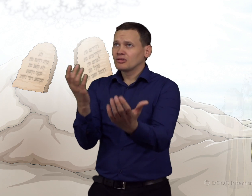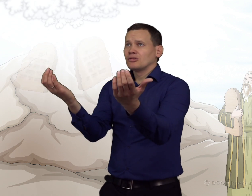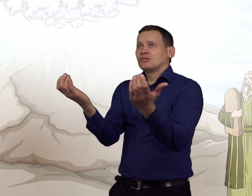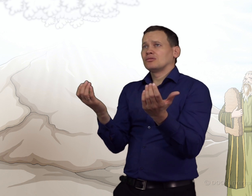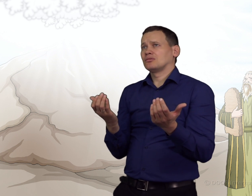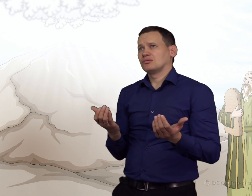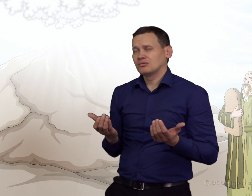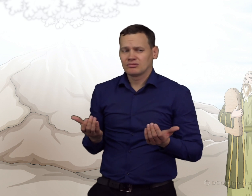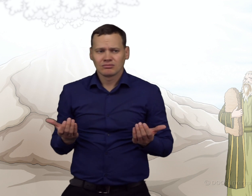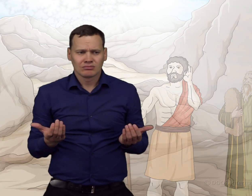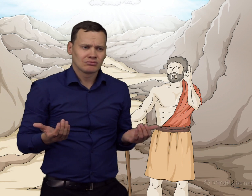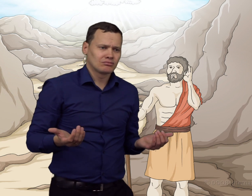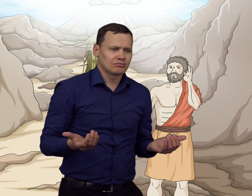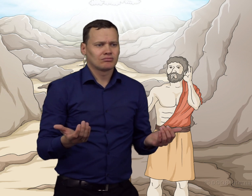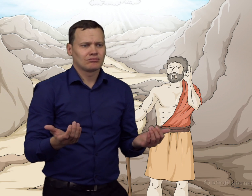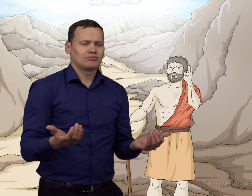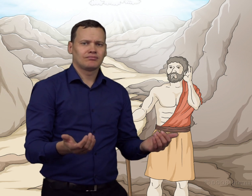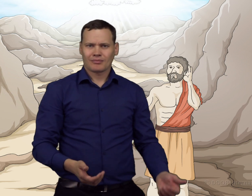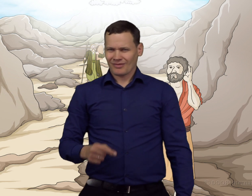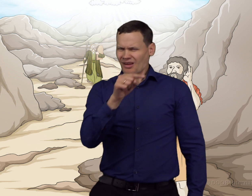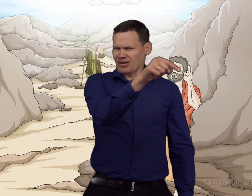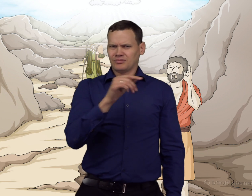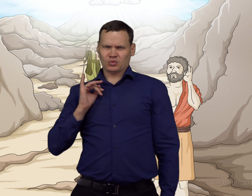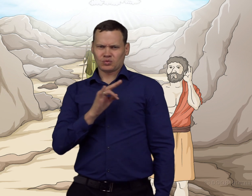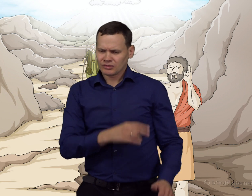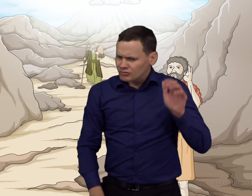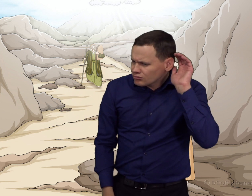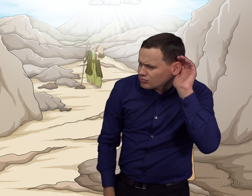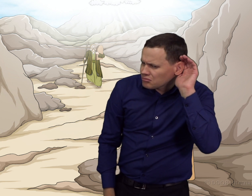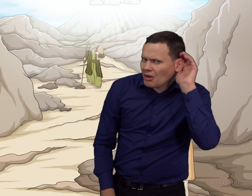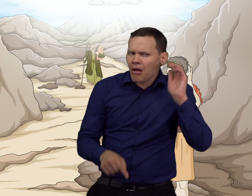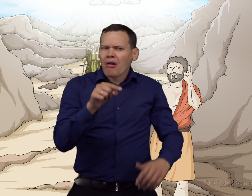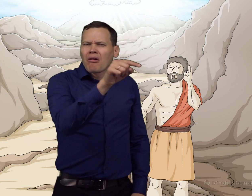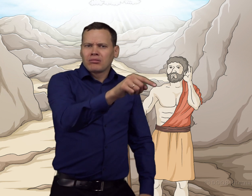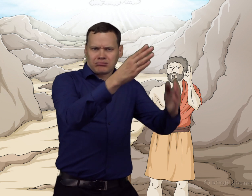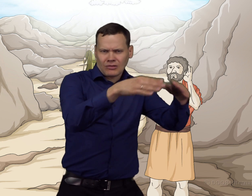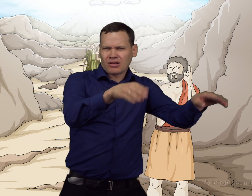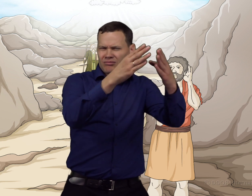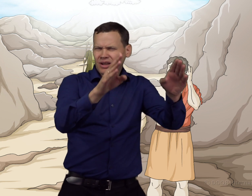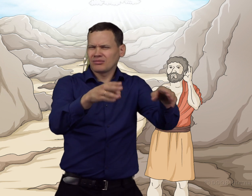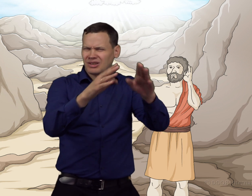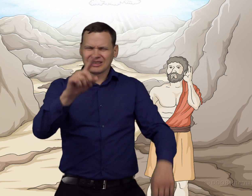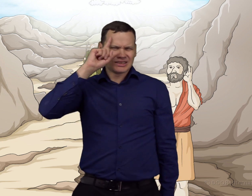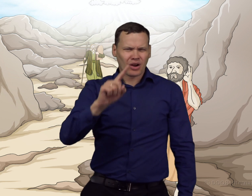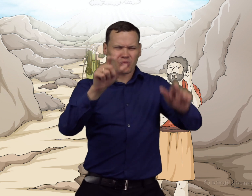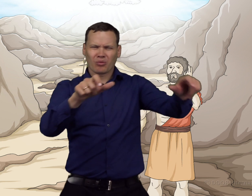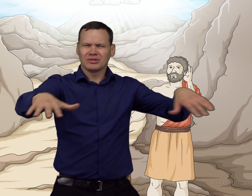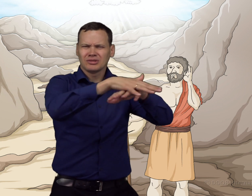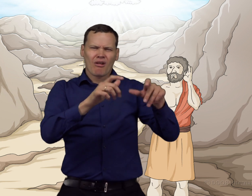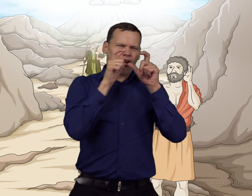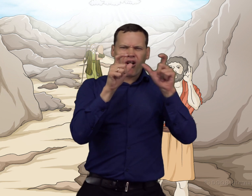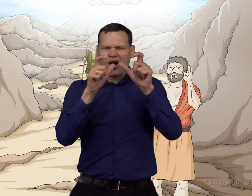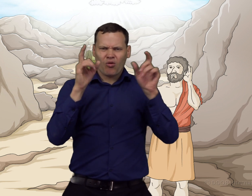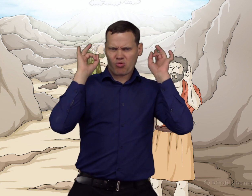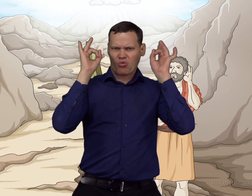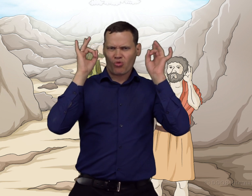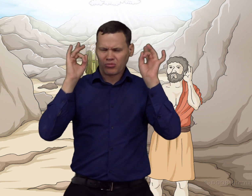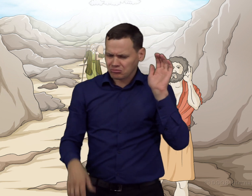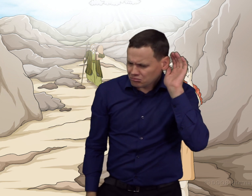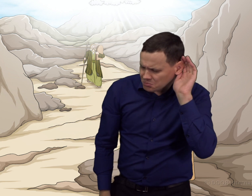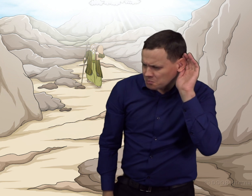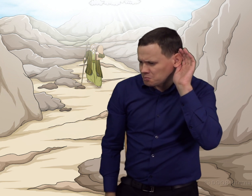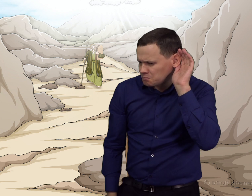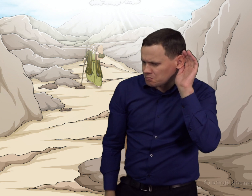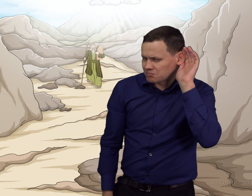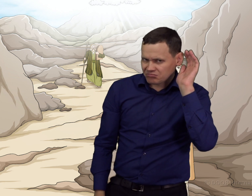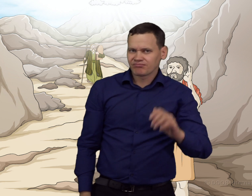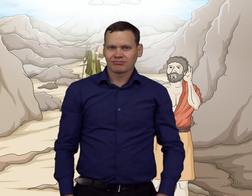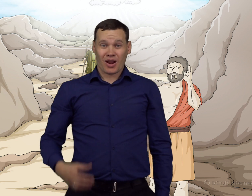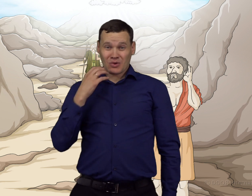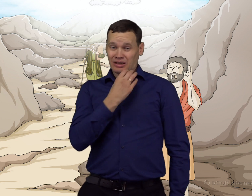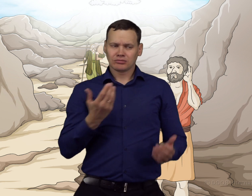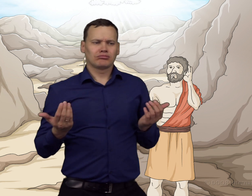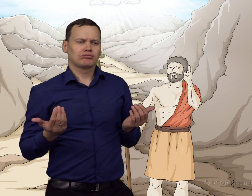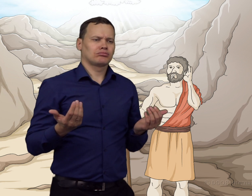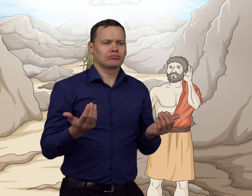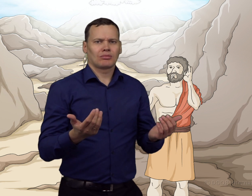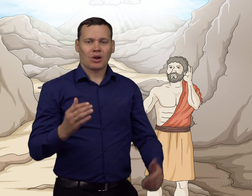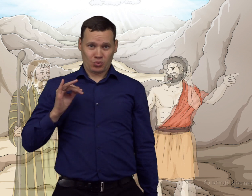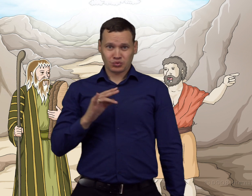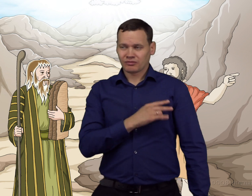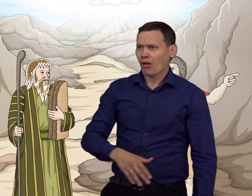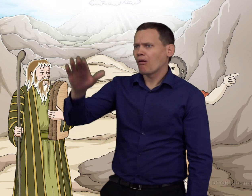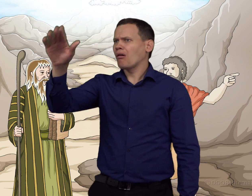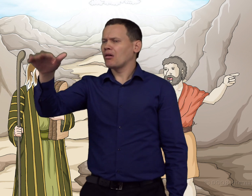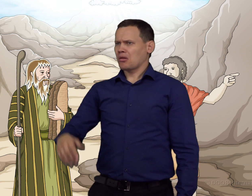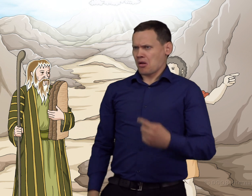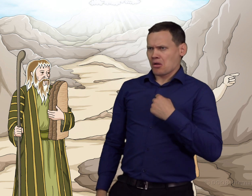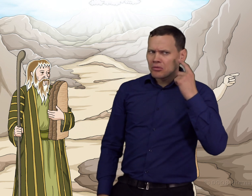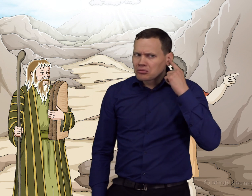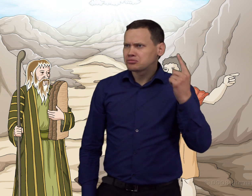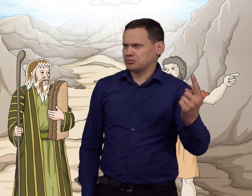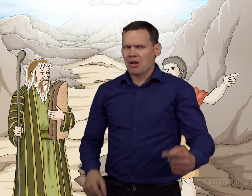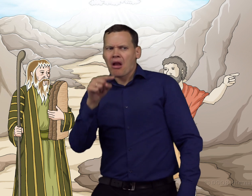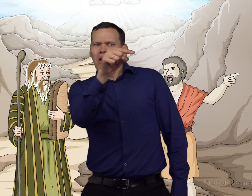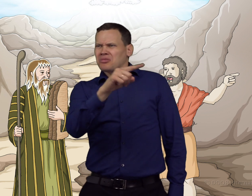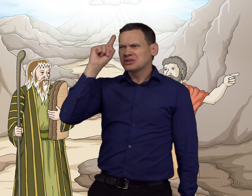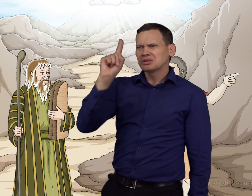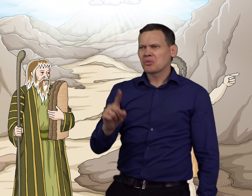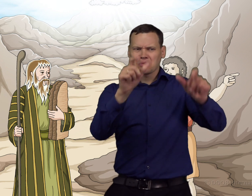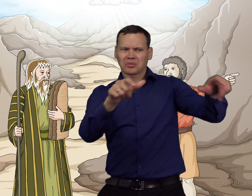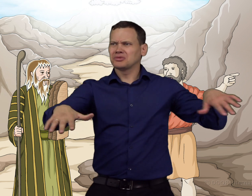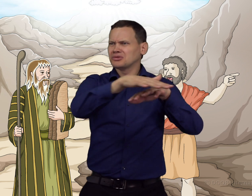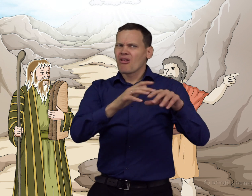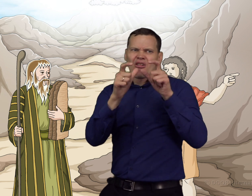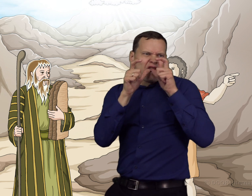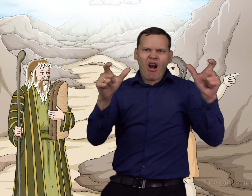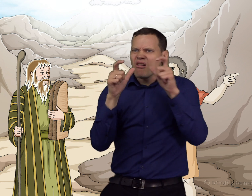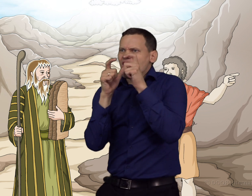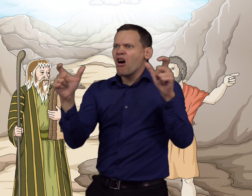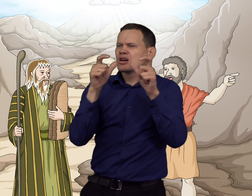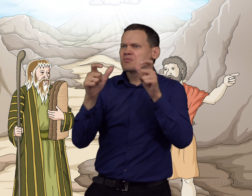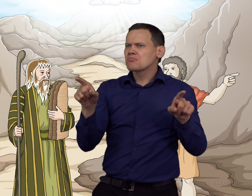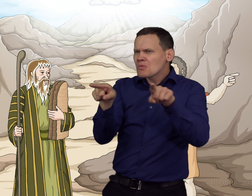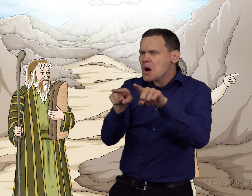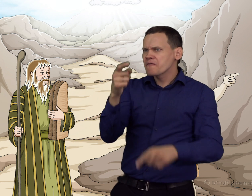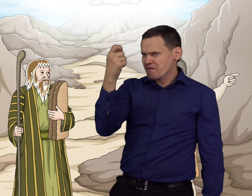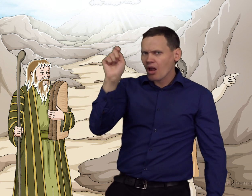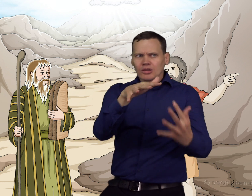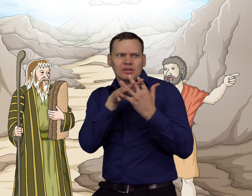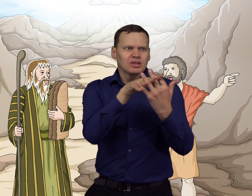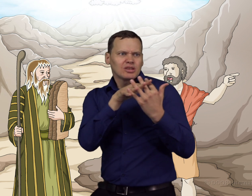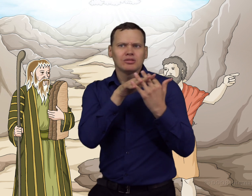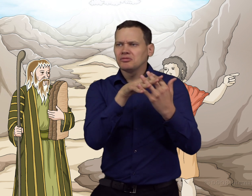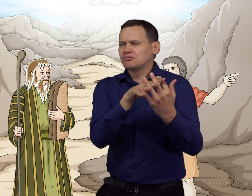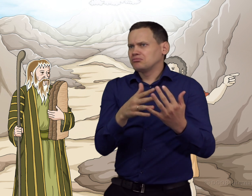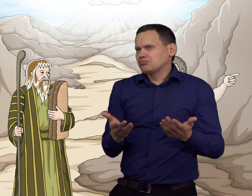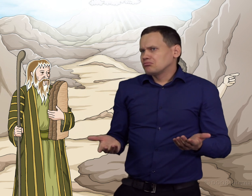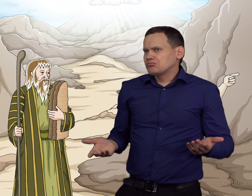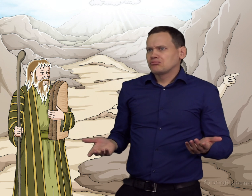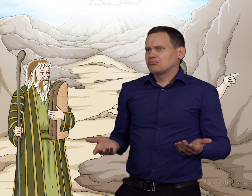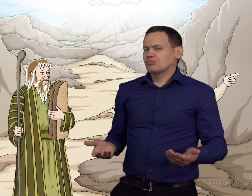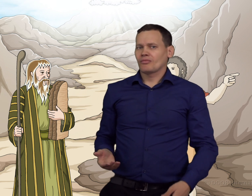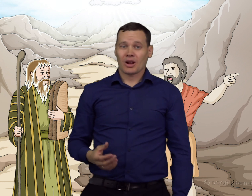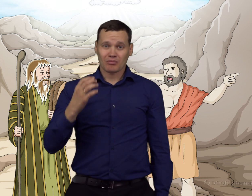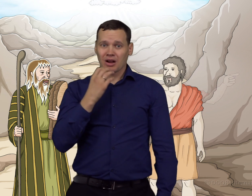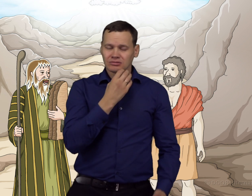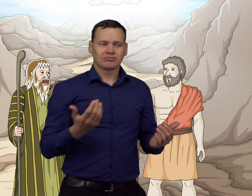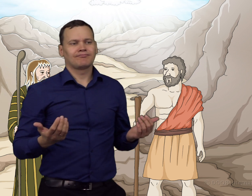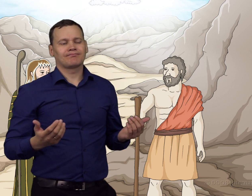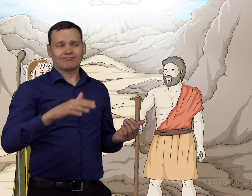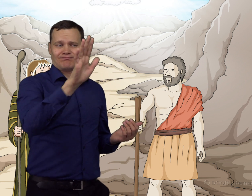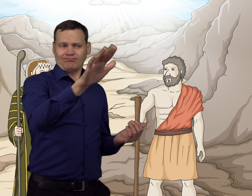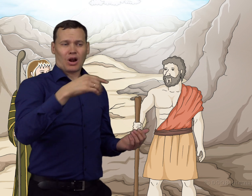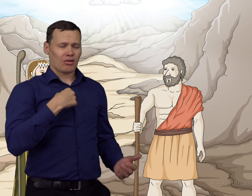When Joshua heard the sound of the people shouting, he said to Moses, “The sound of war is in the camp.”